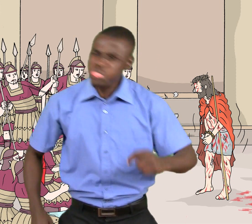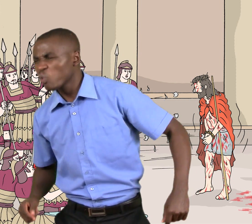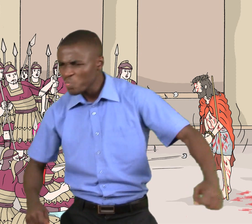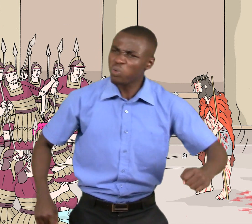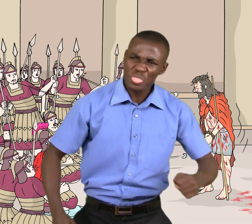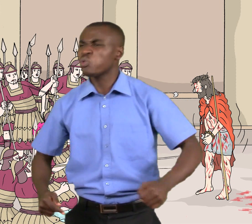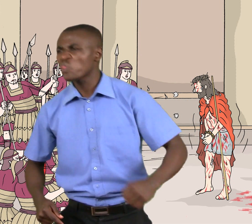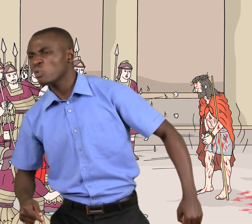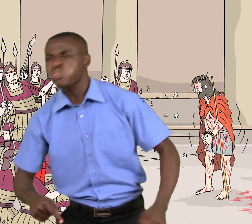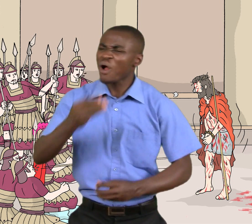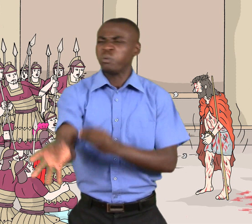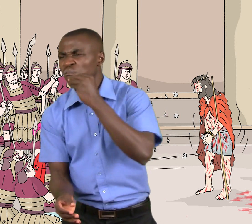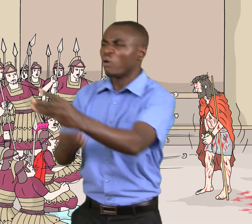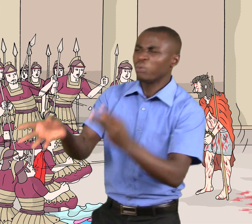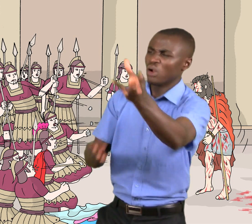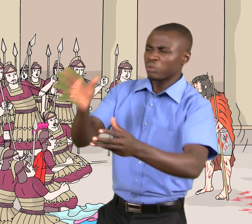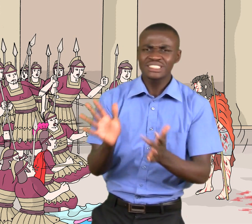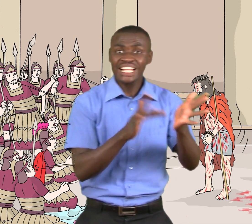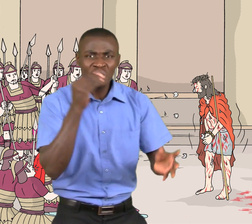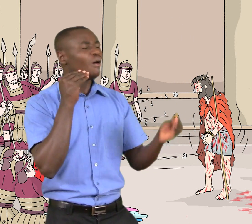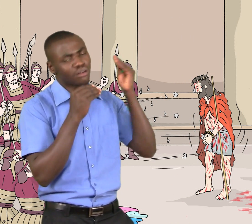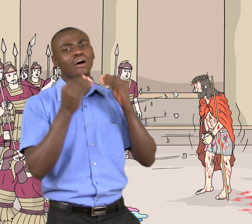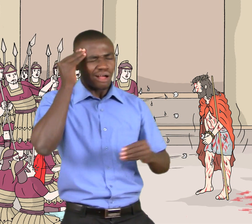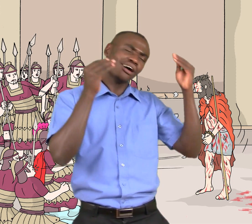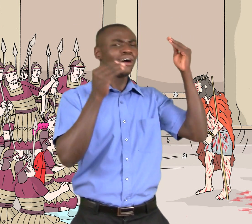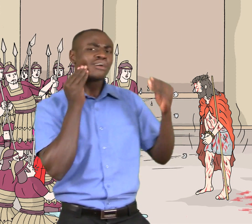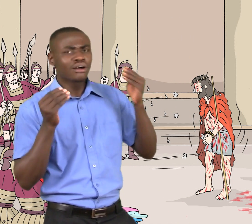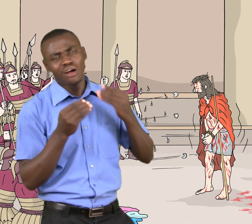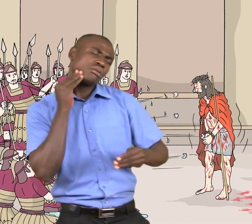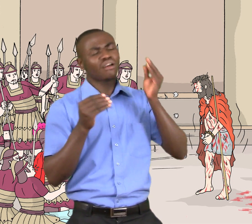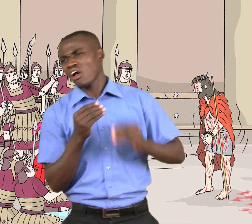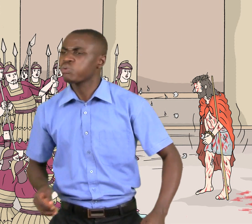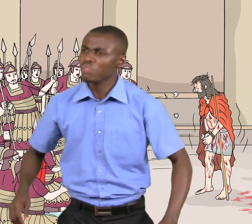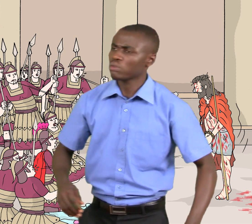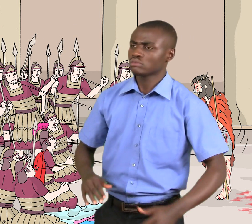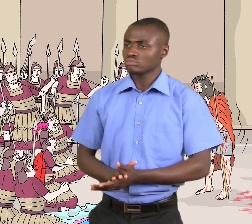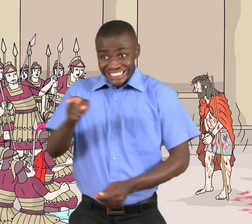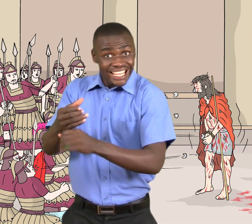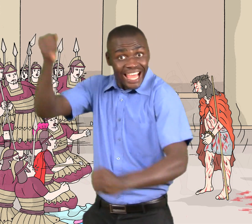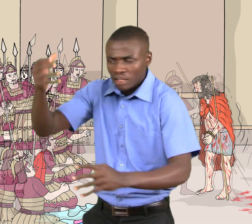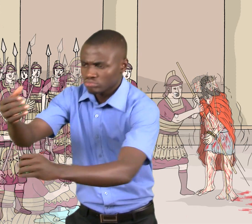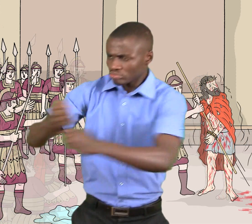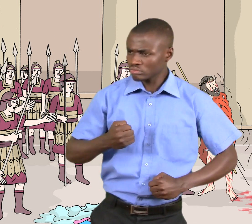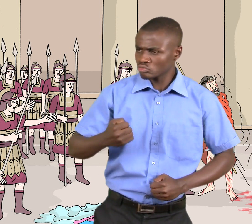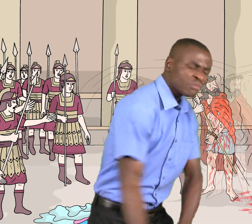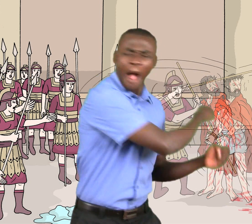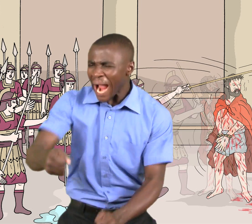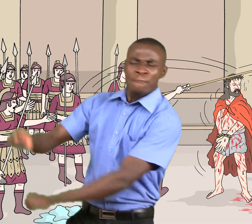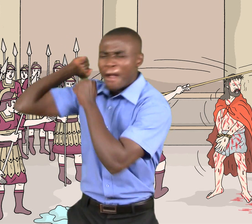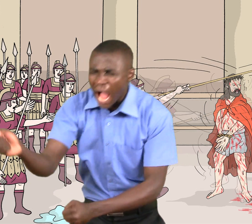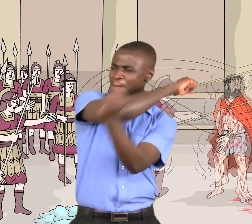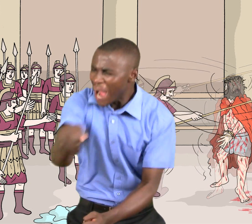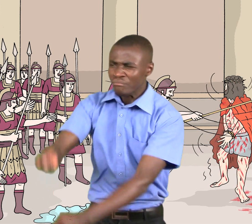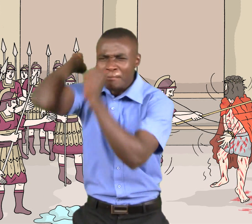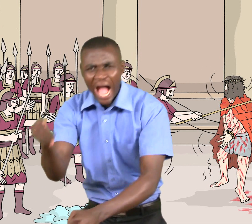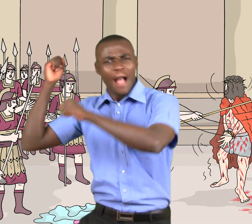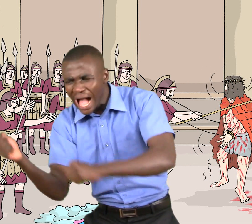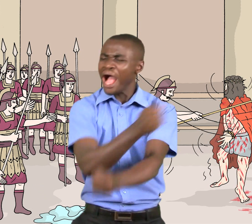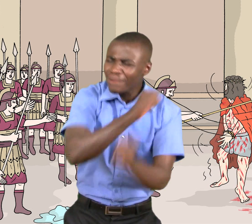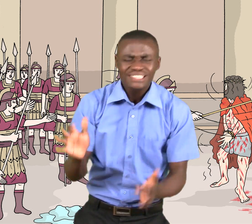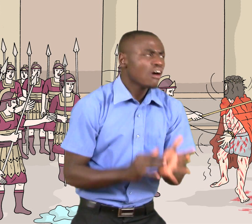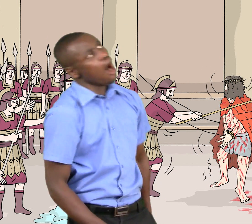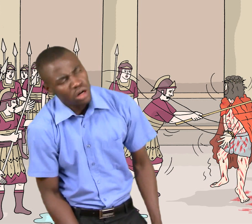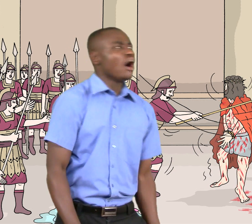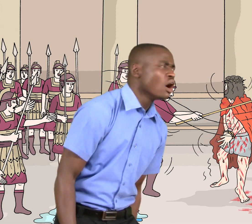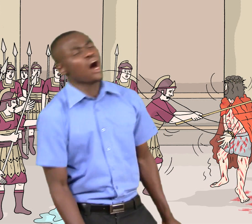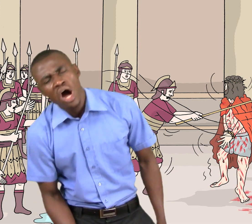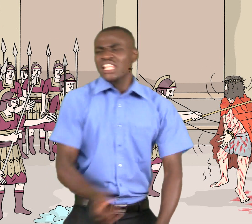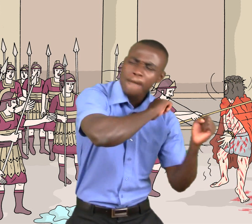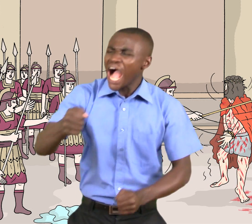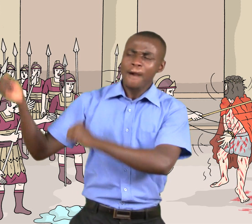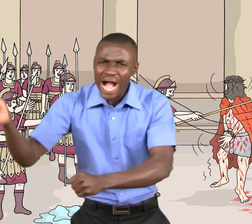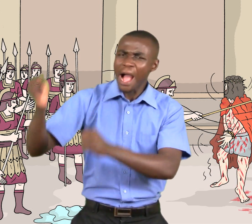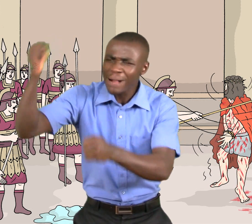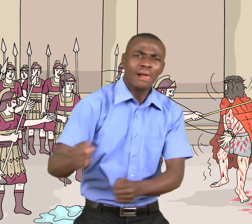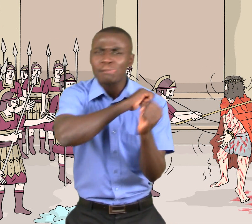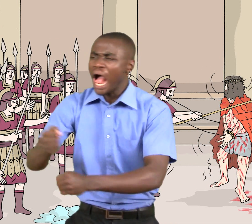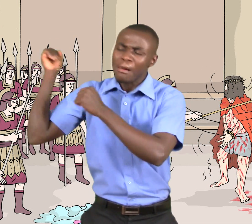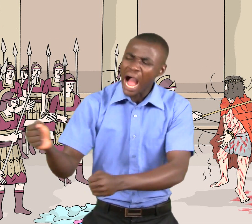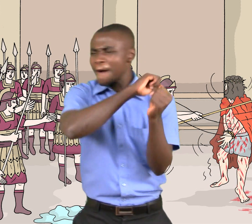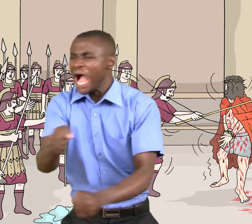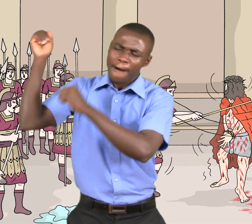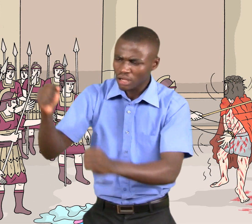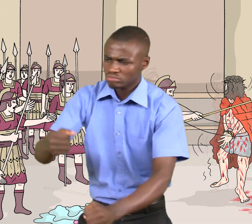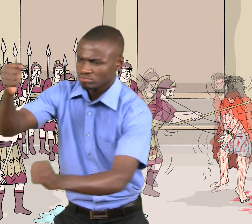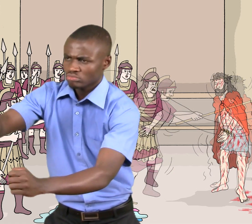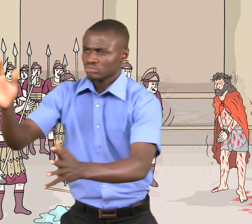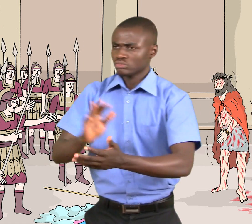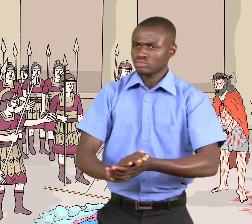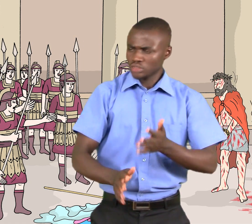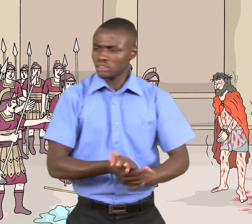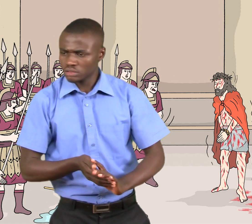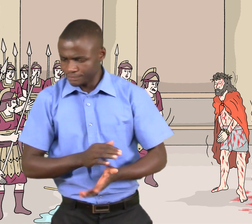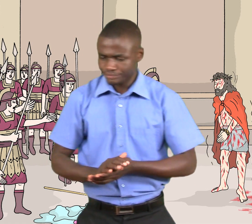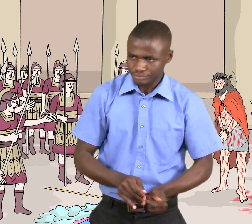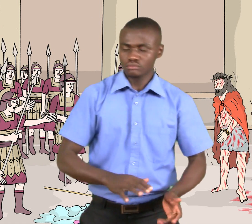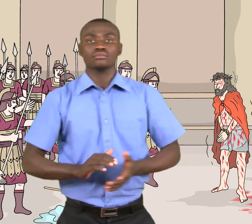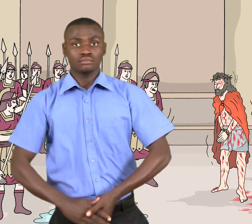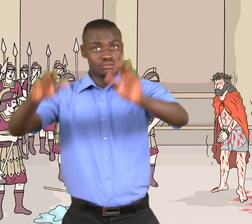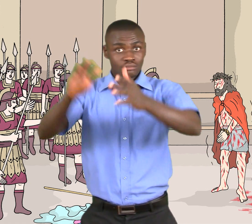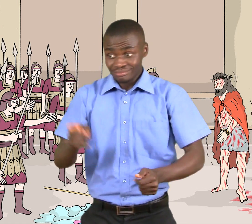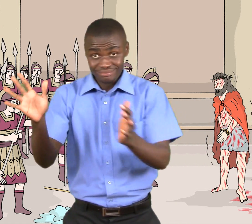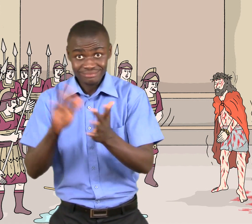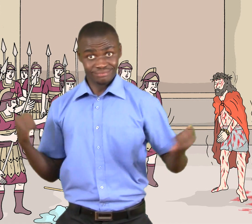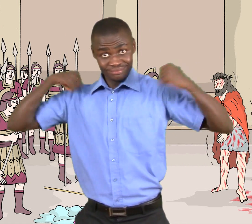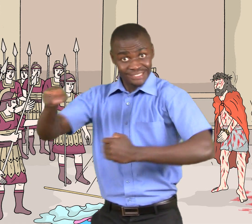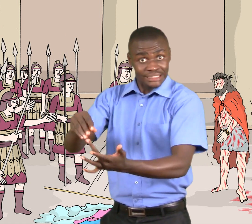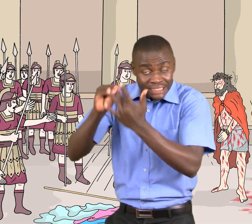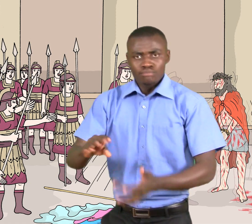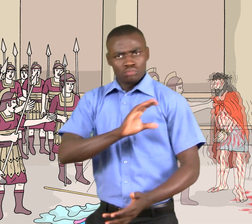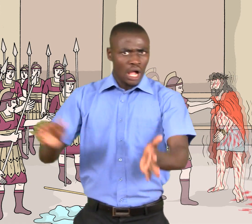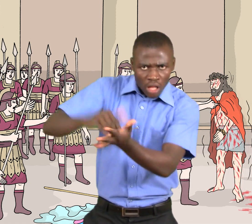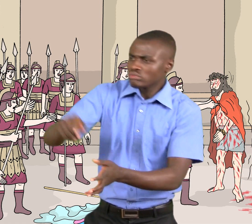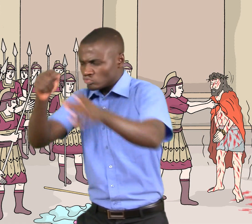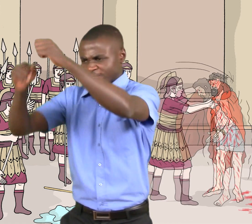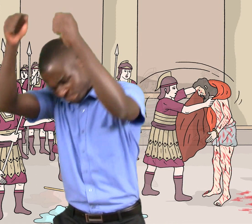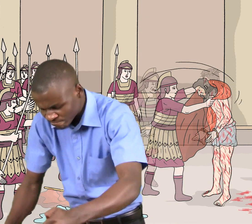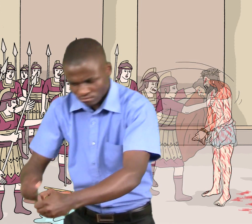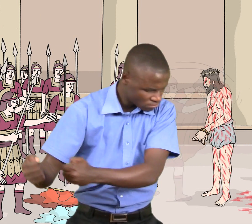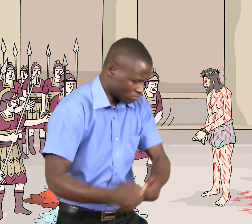Then they spit on Him and took the staff and struck Him on the head repeatedly.